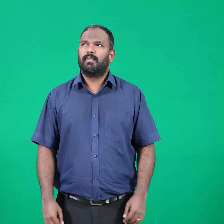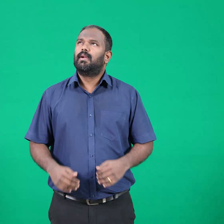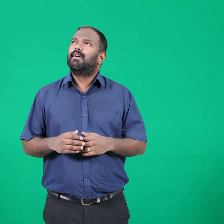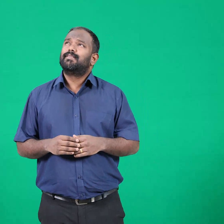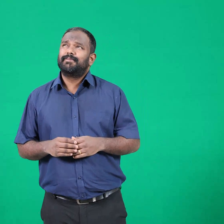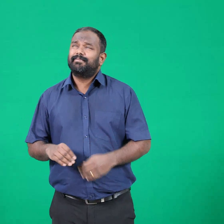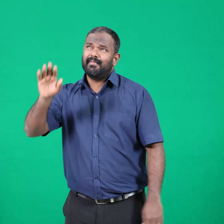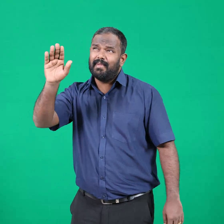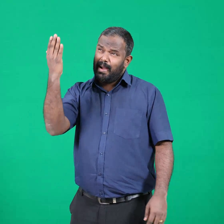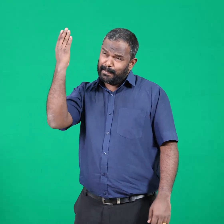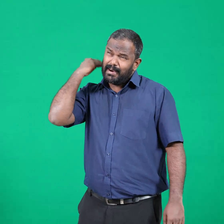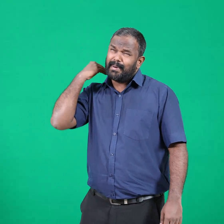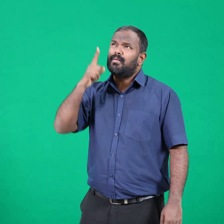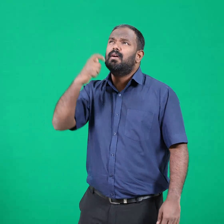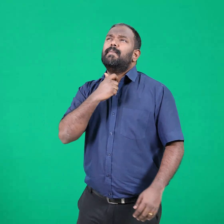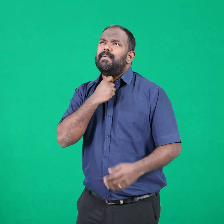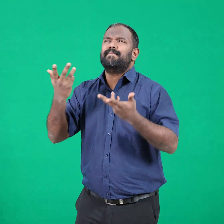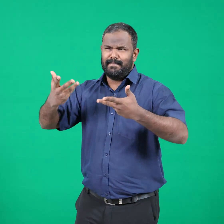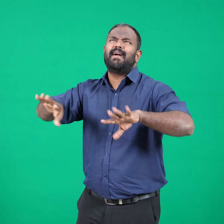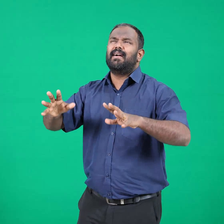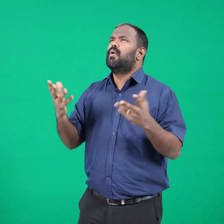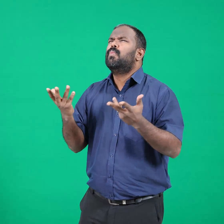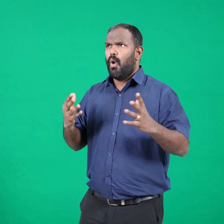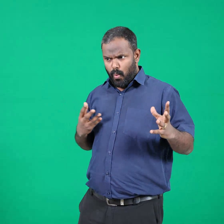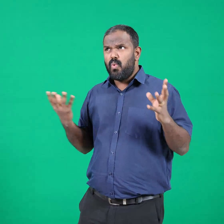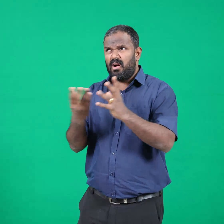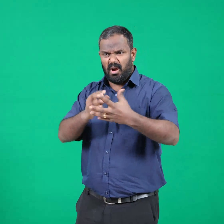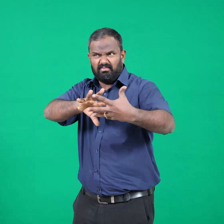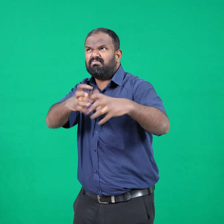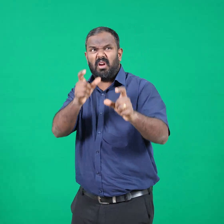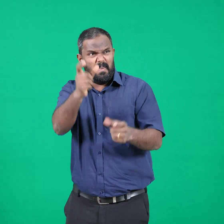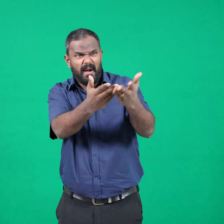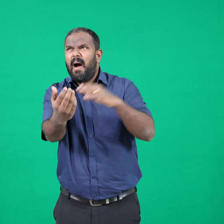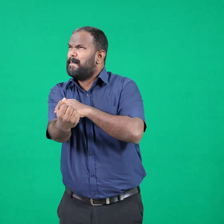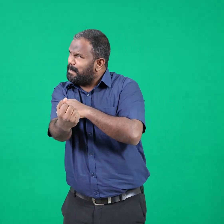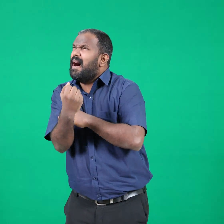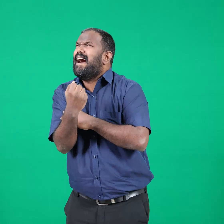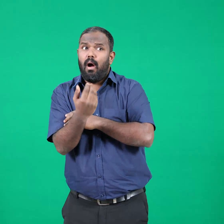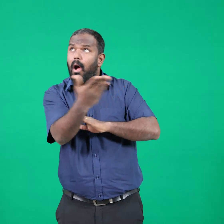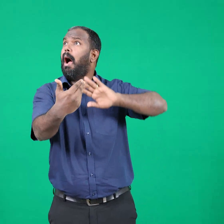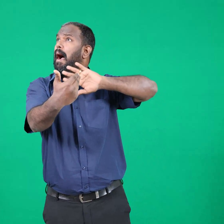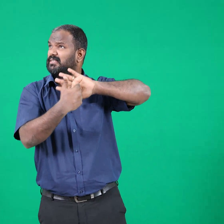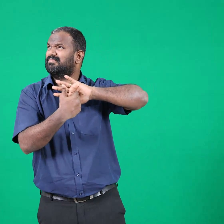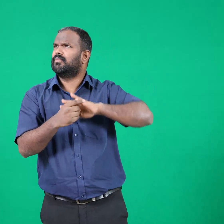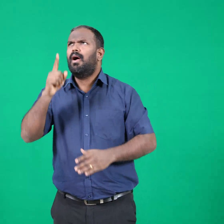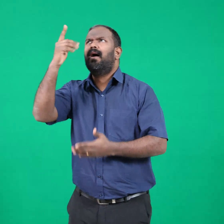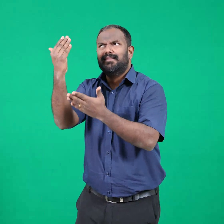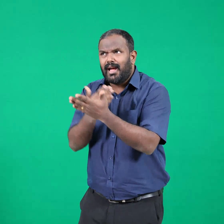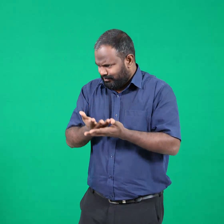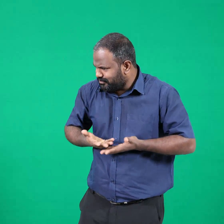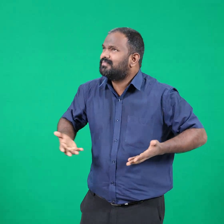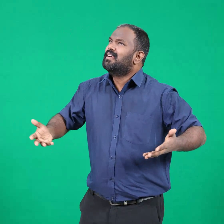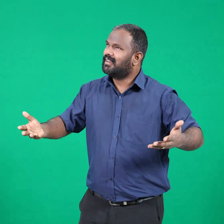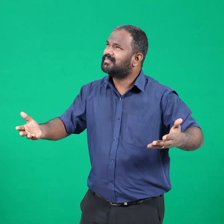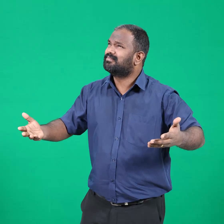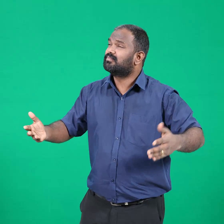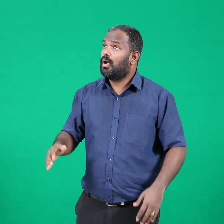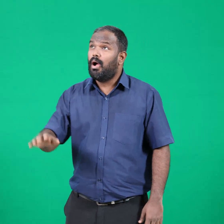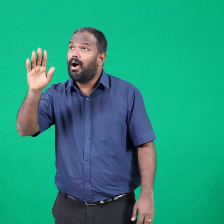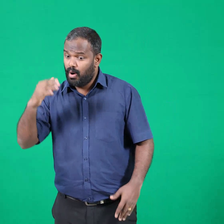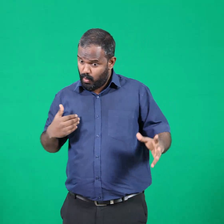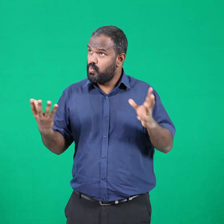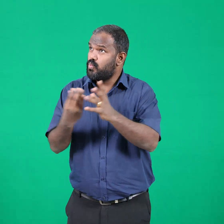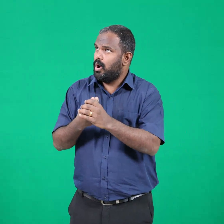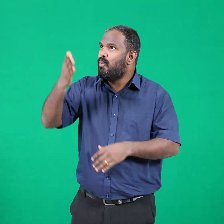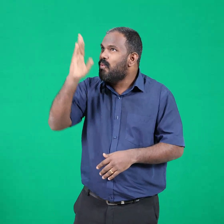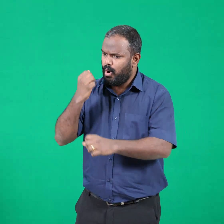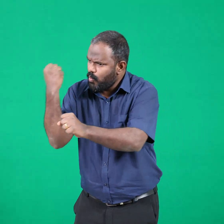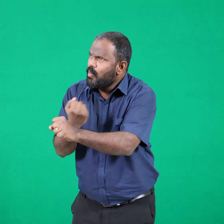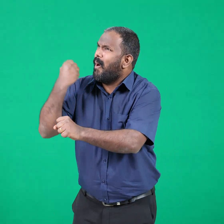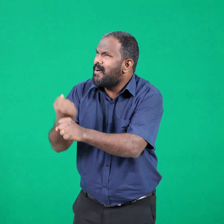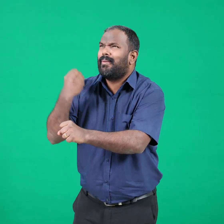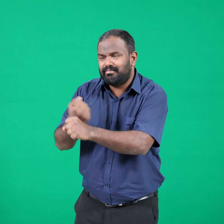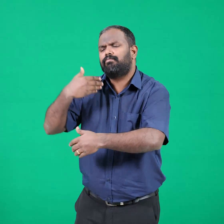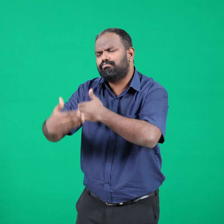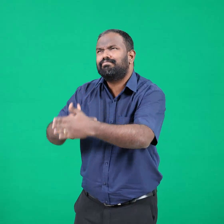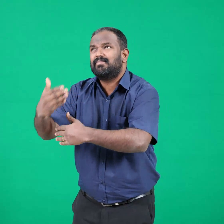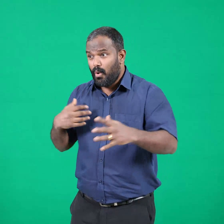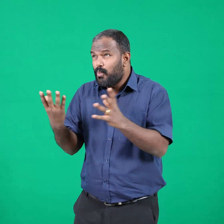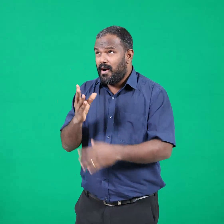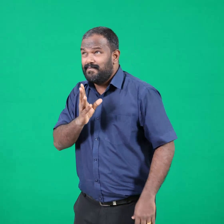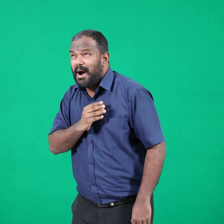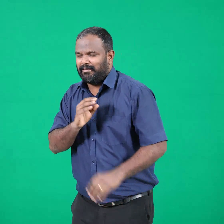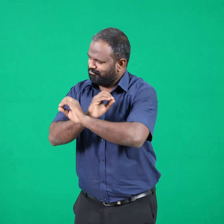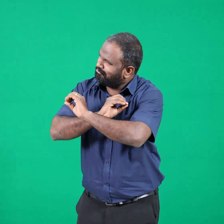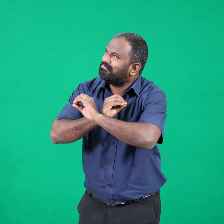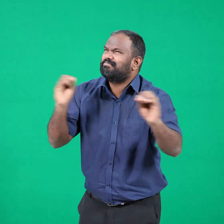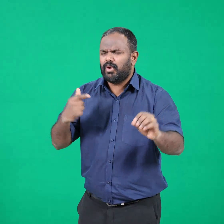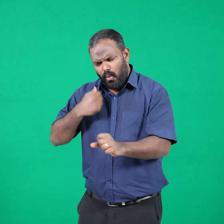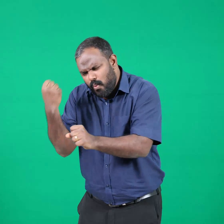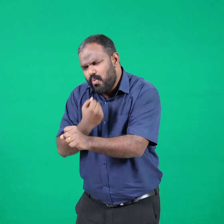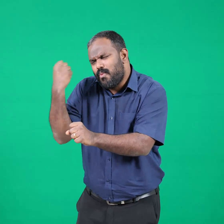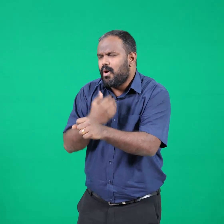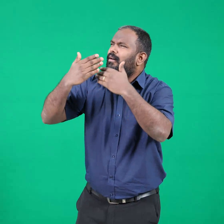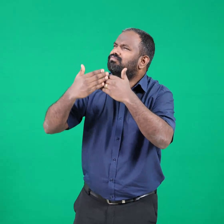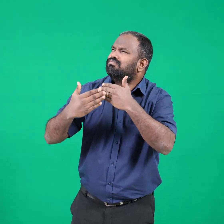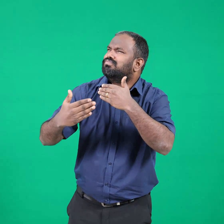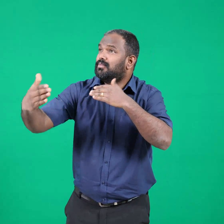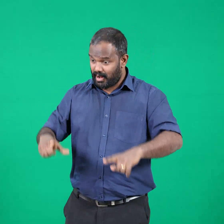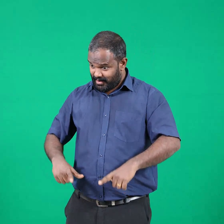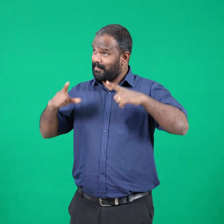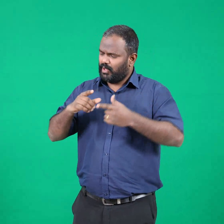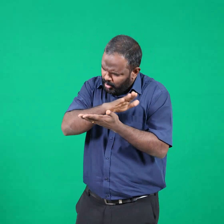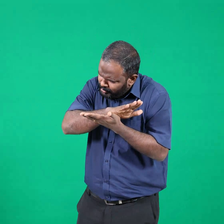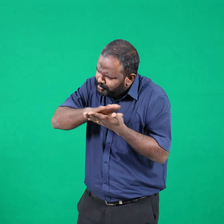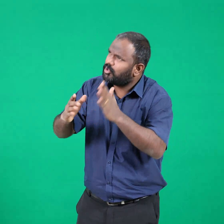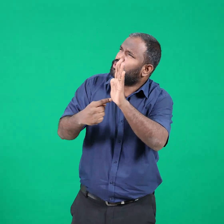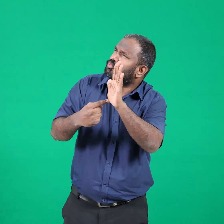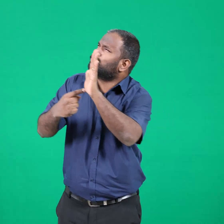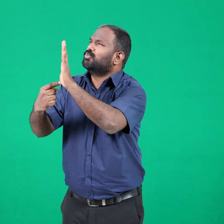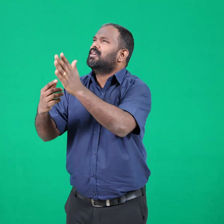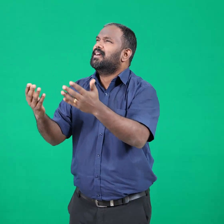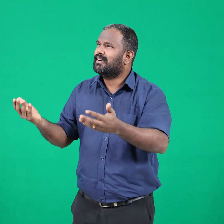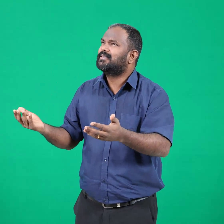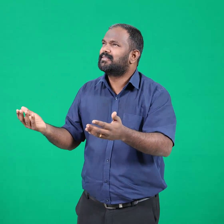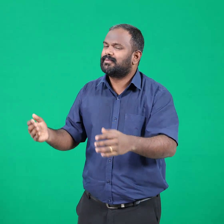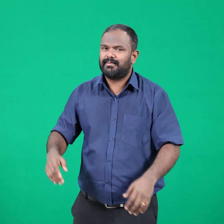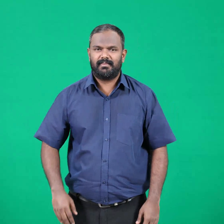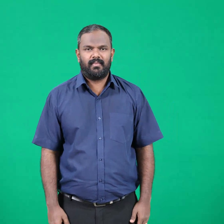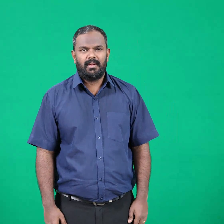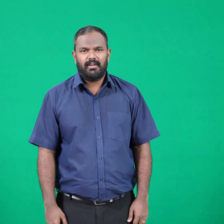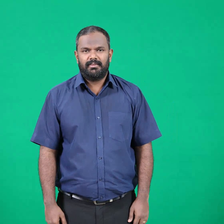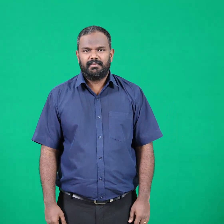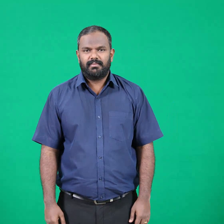deliverance from hostile hands, that we may serve Him without fear, in holiness and righteousness before Him all the days of our lives.